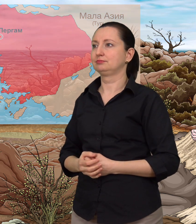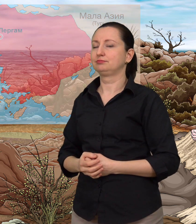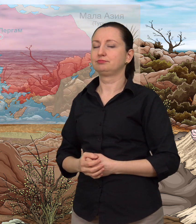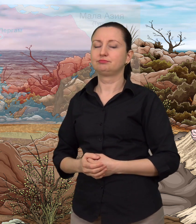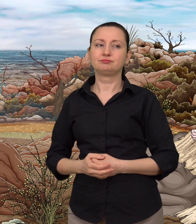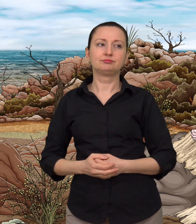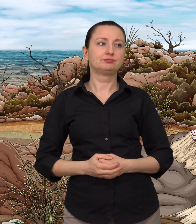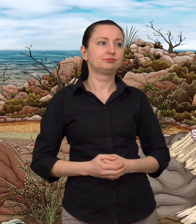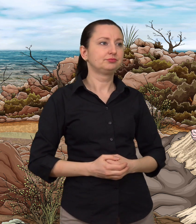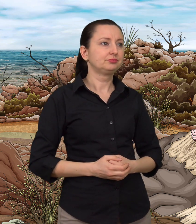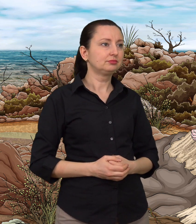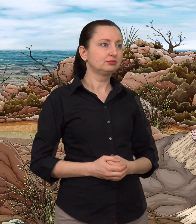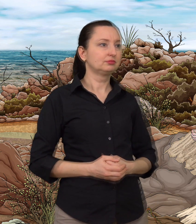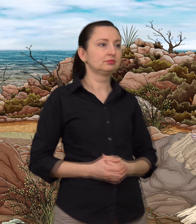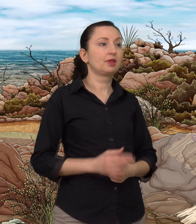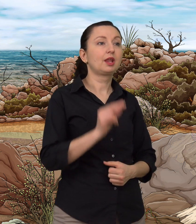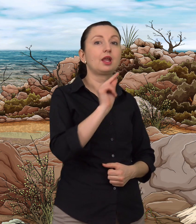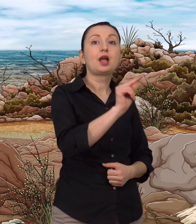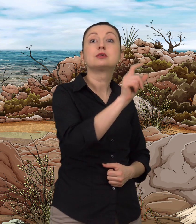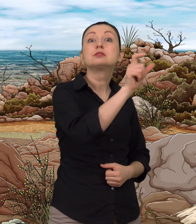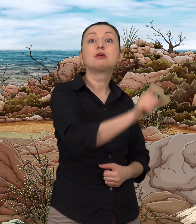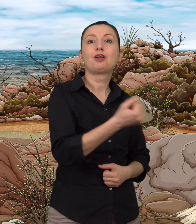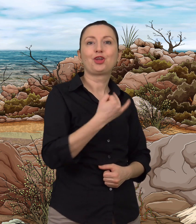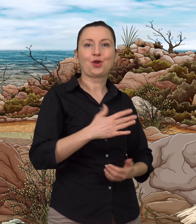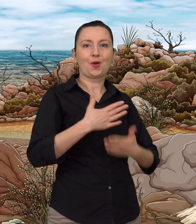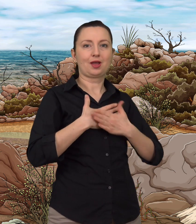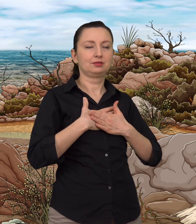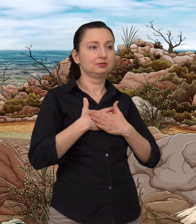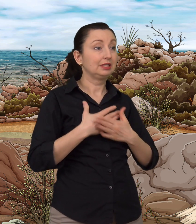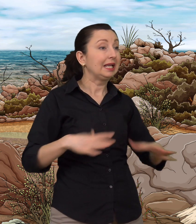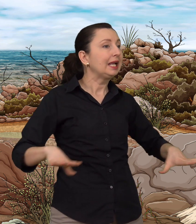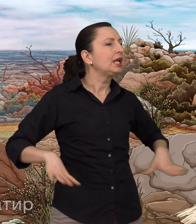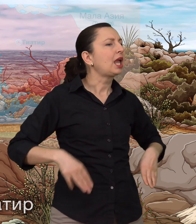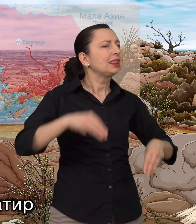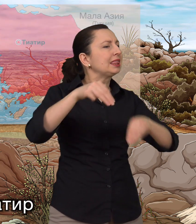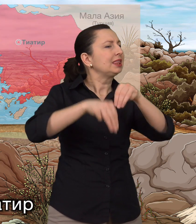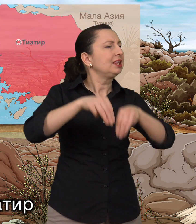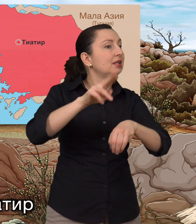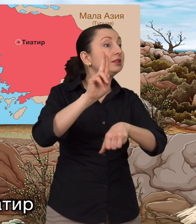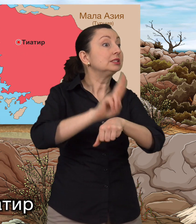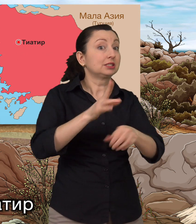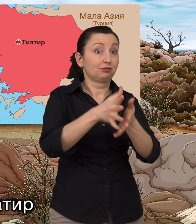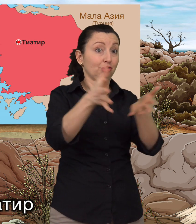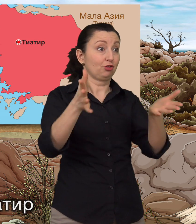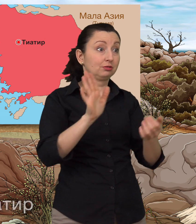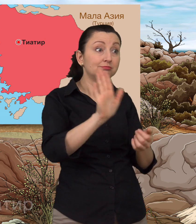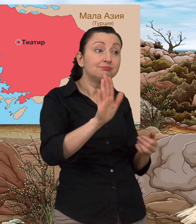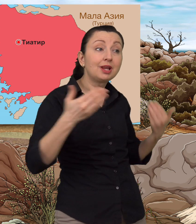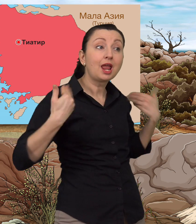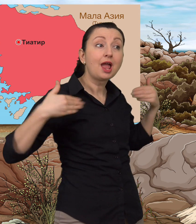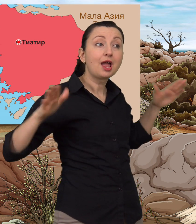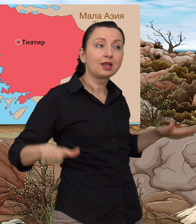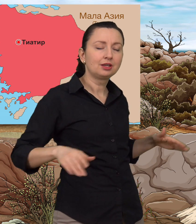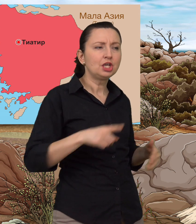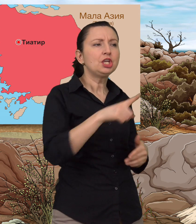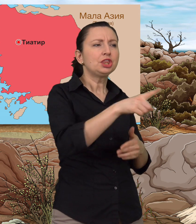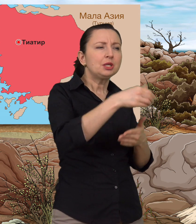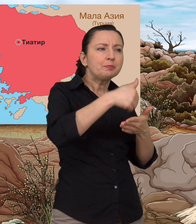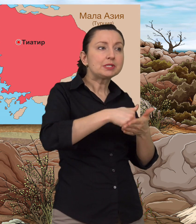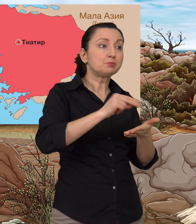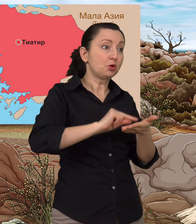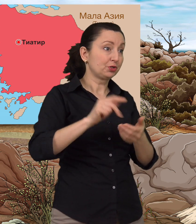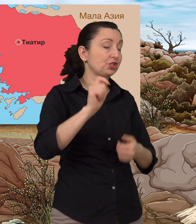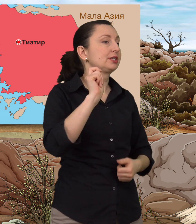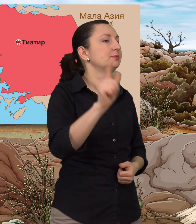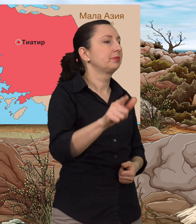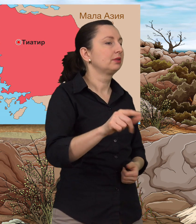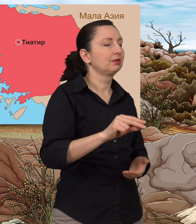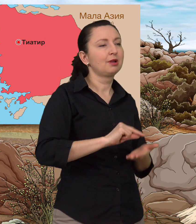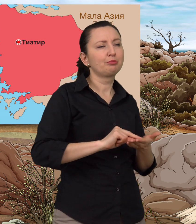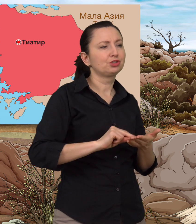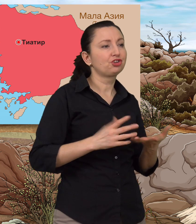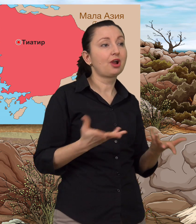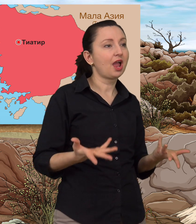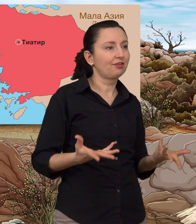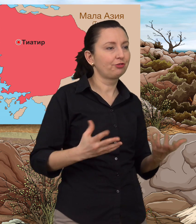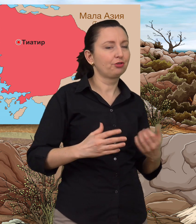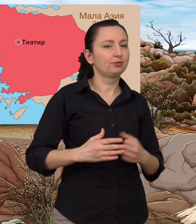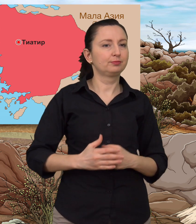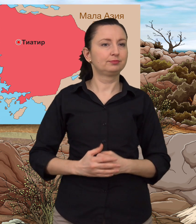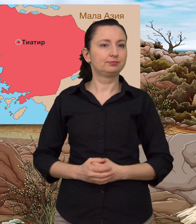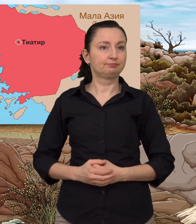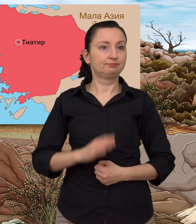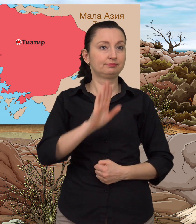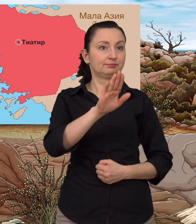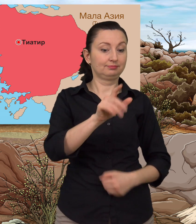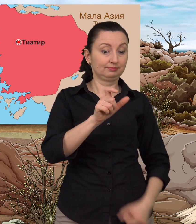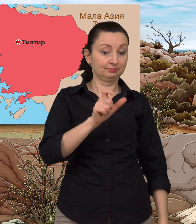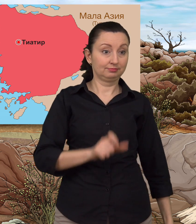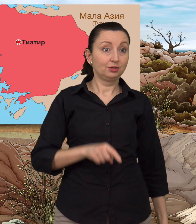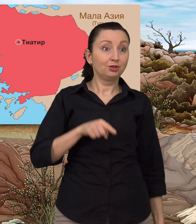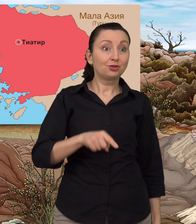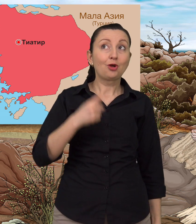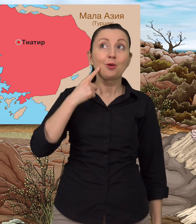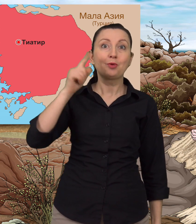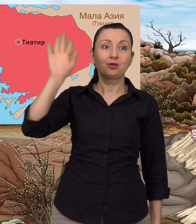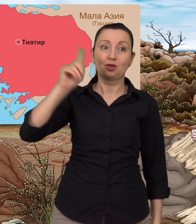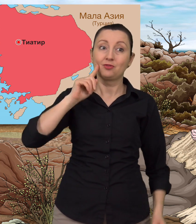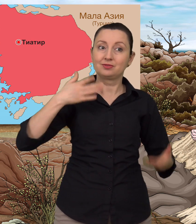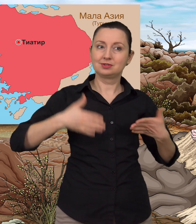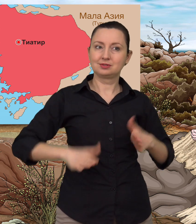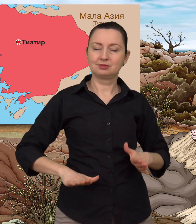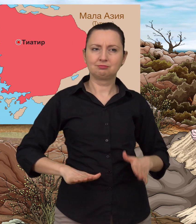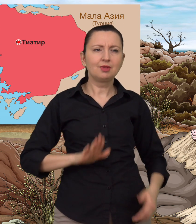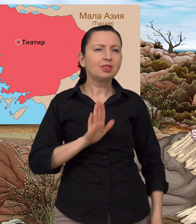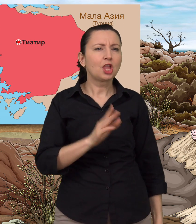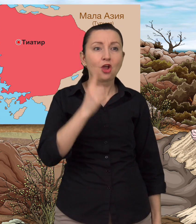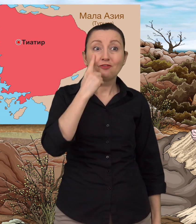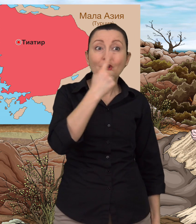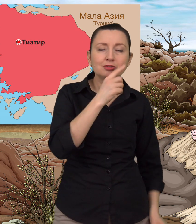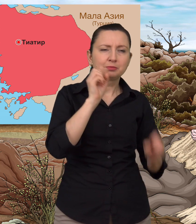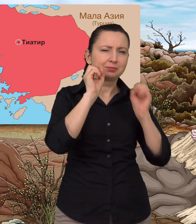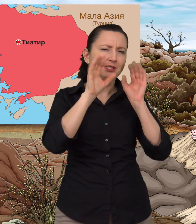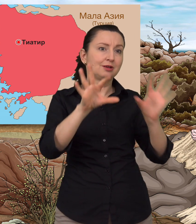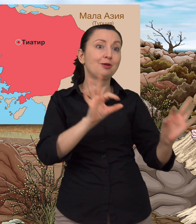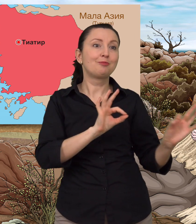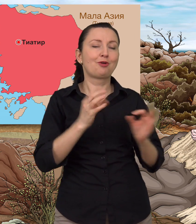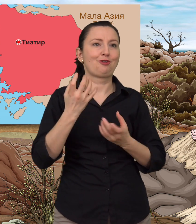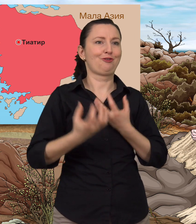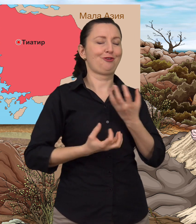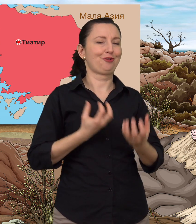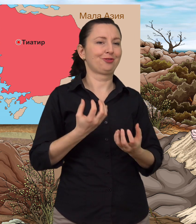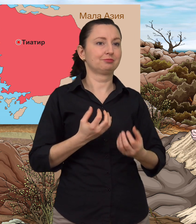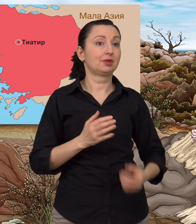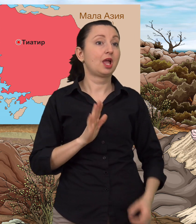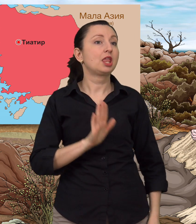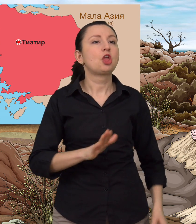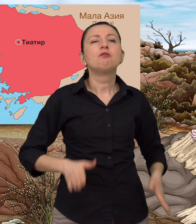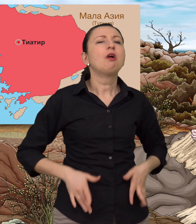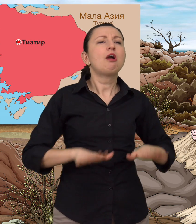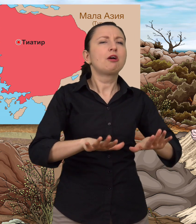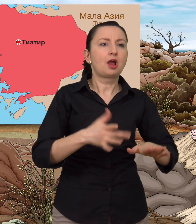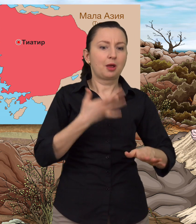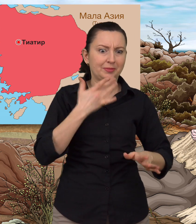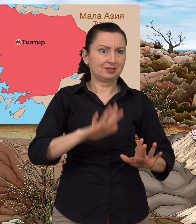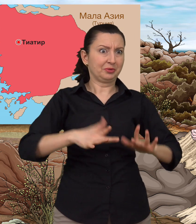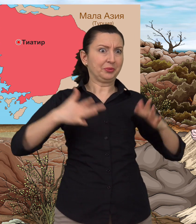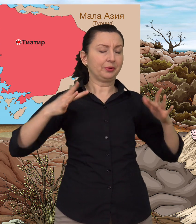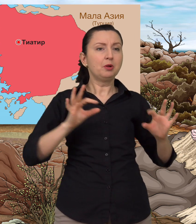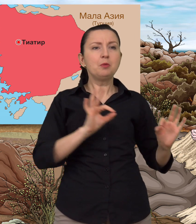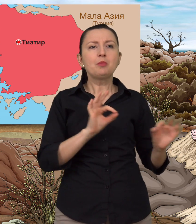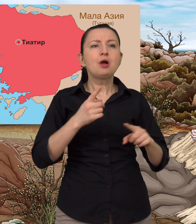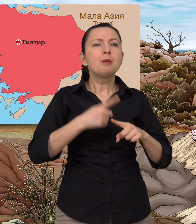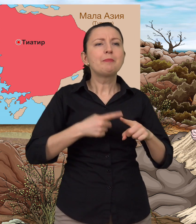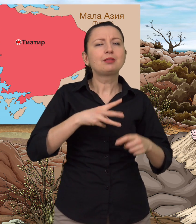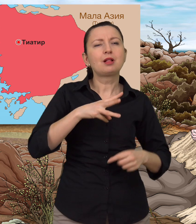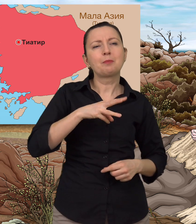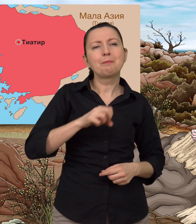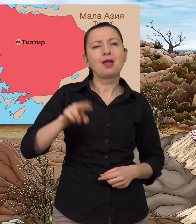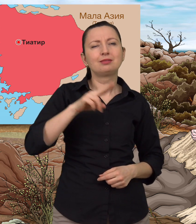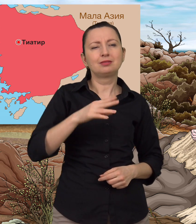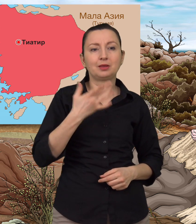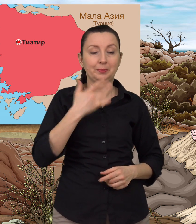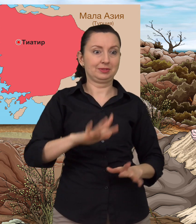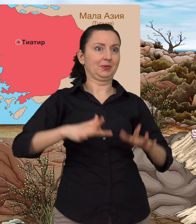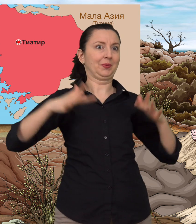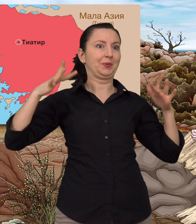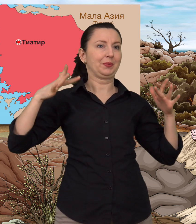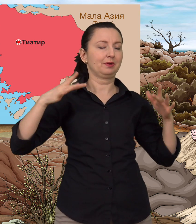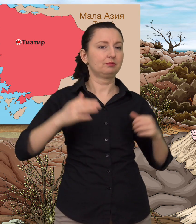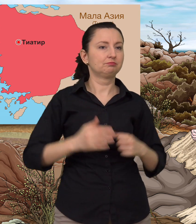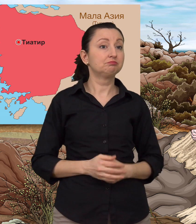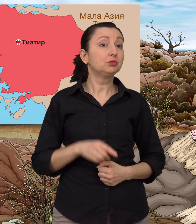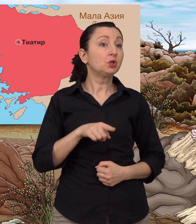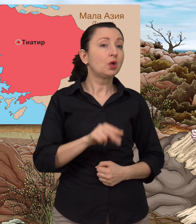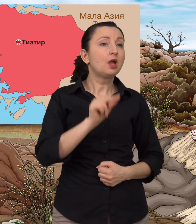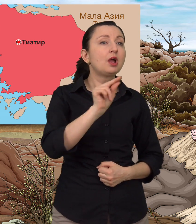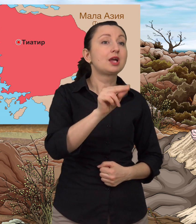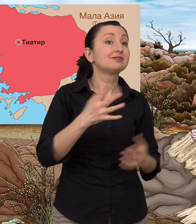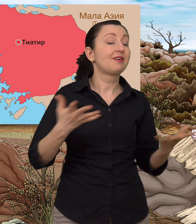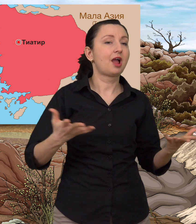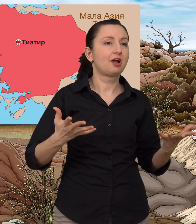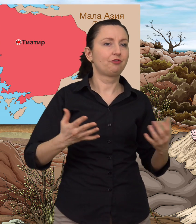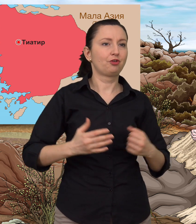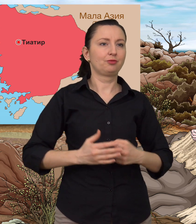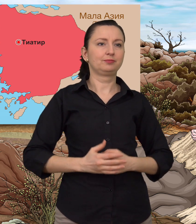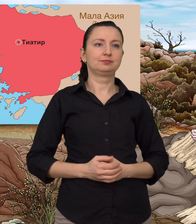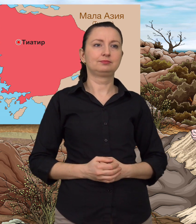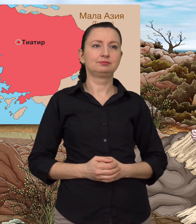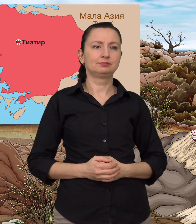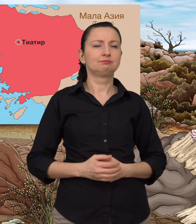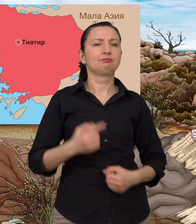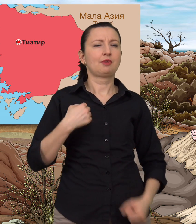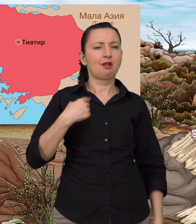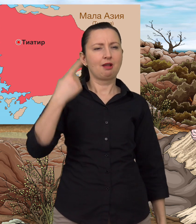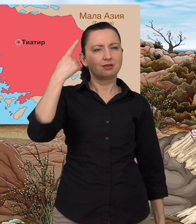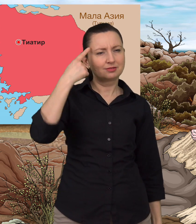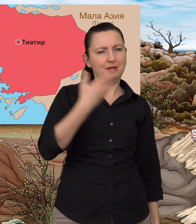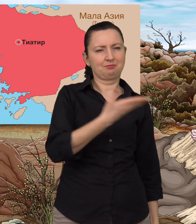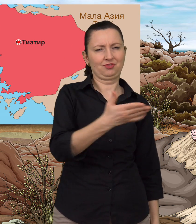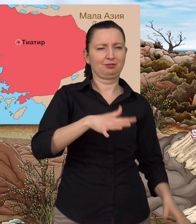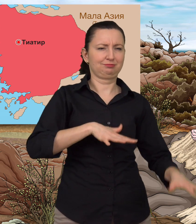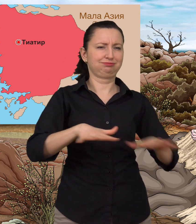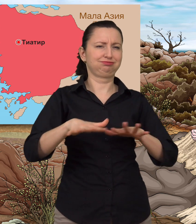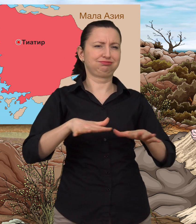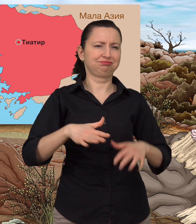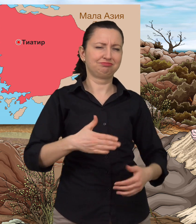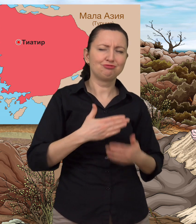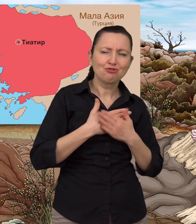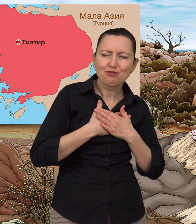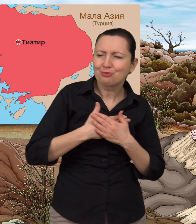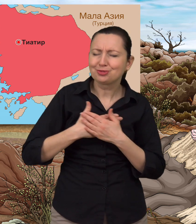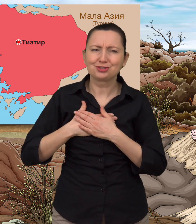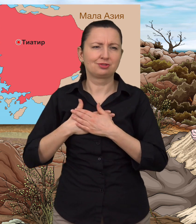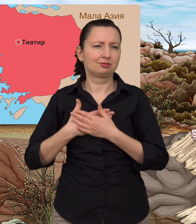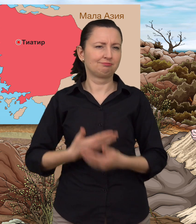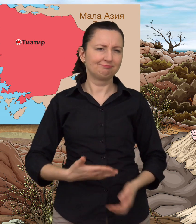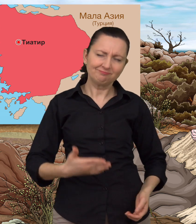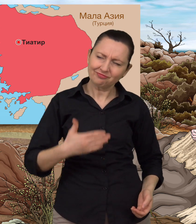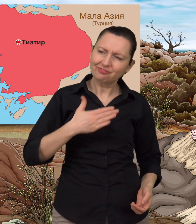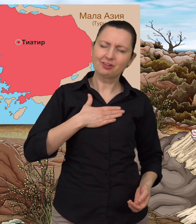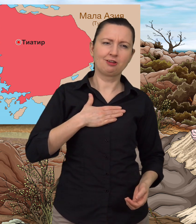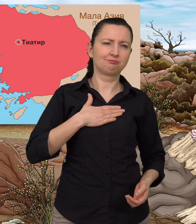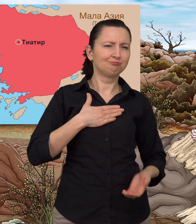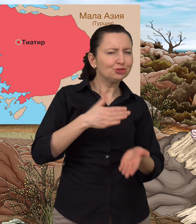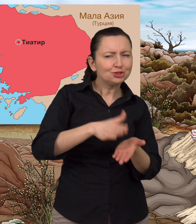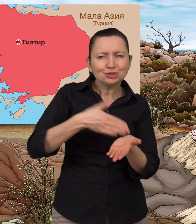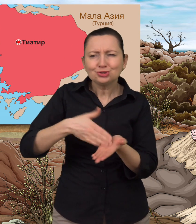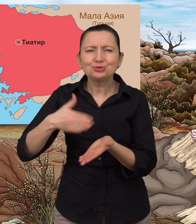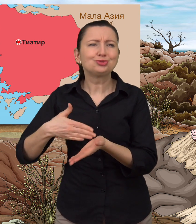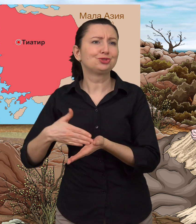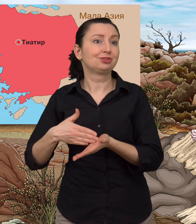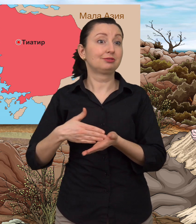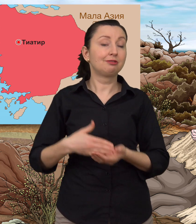To the angel of the church in Thyatira write: These are the words of the Son of God, whose eyes are like a blazing fire and whose feet are like polished bronze.